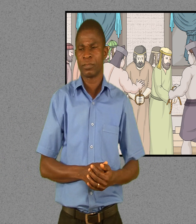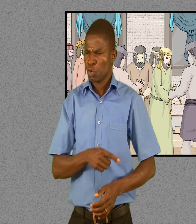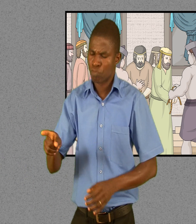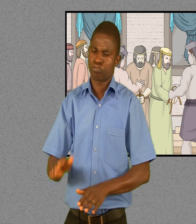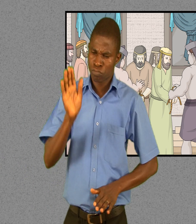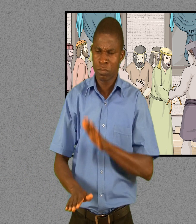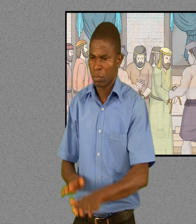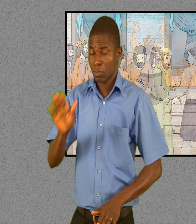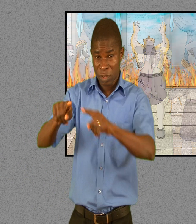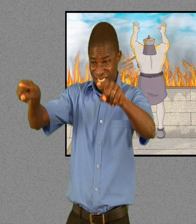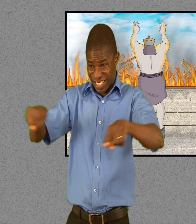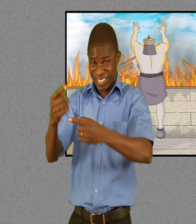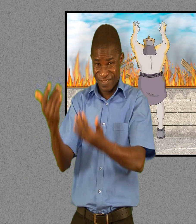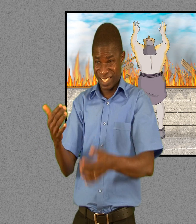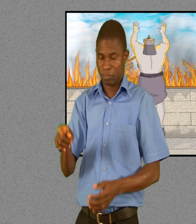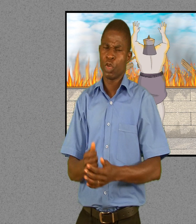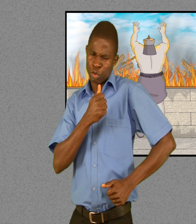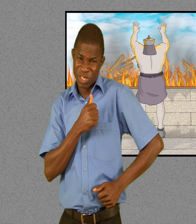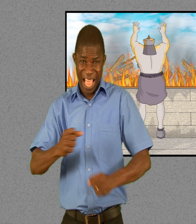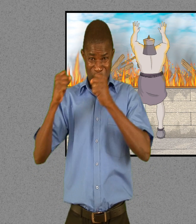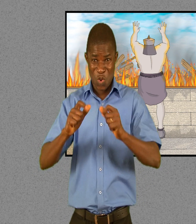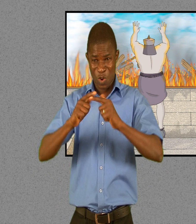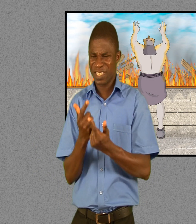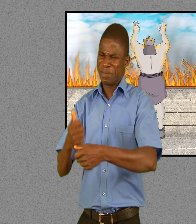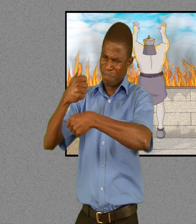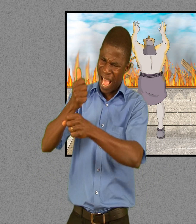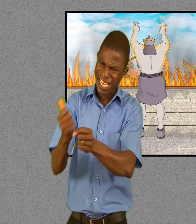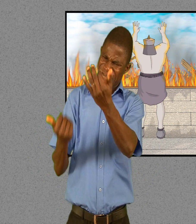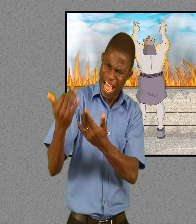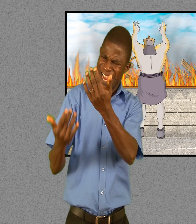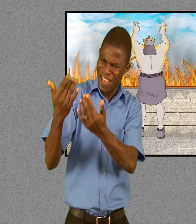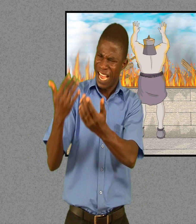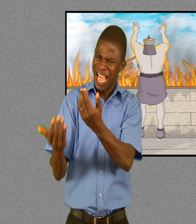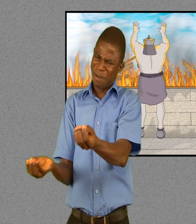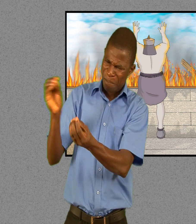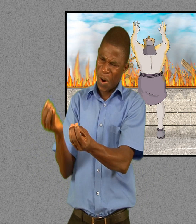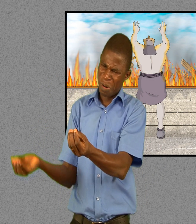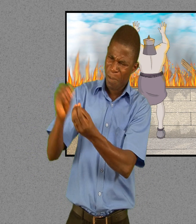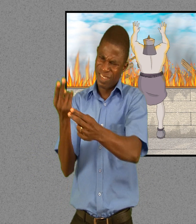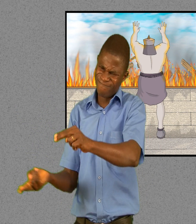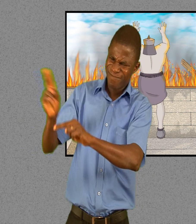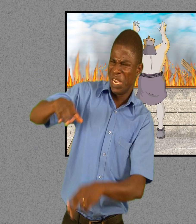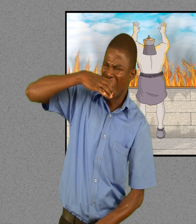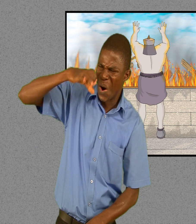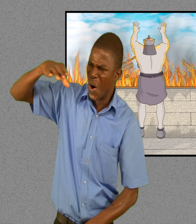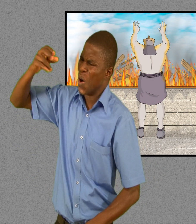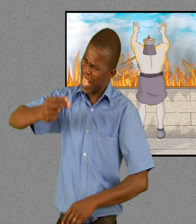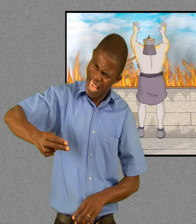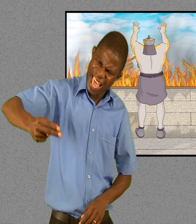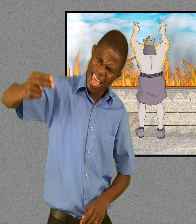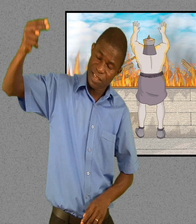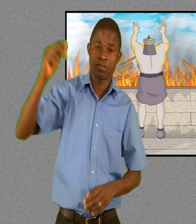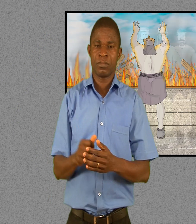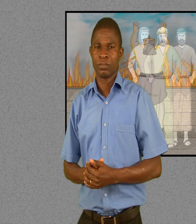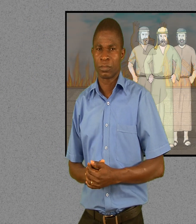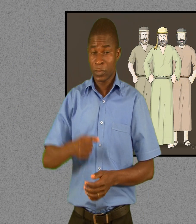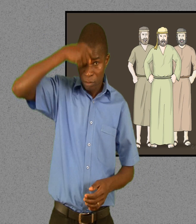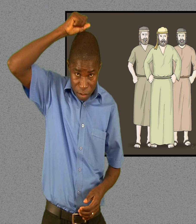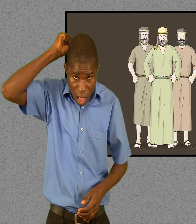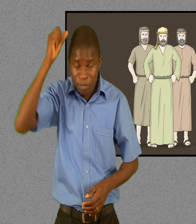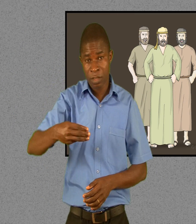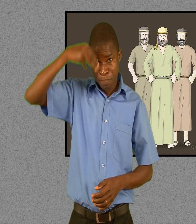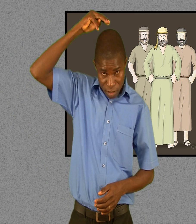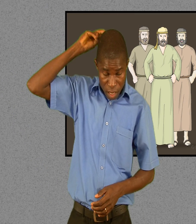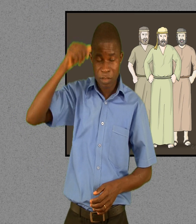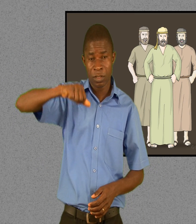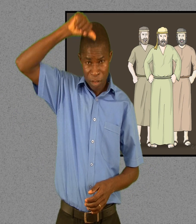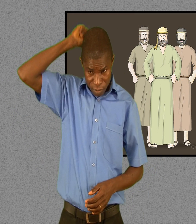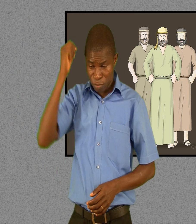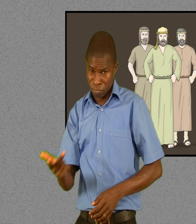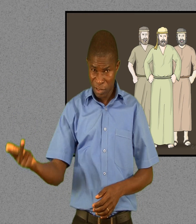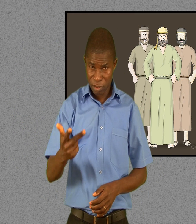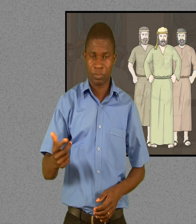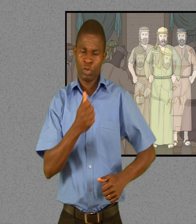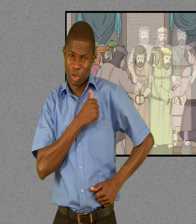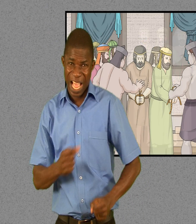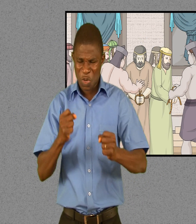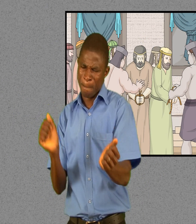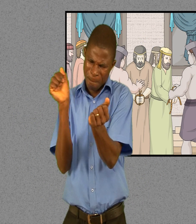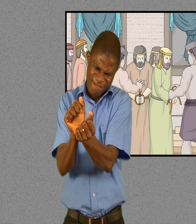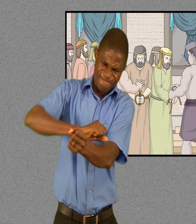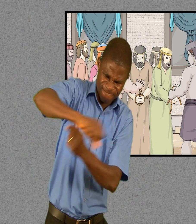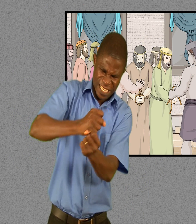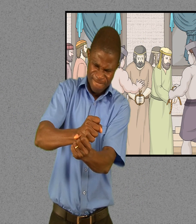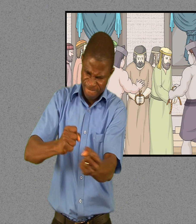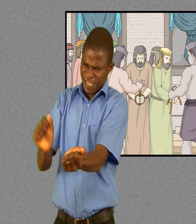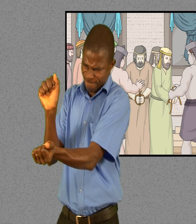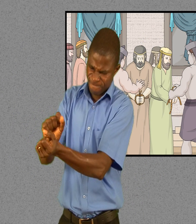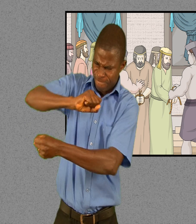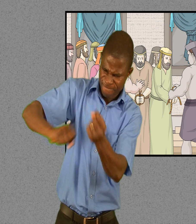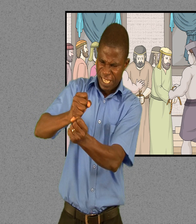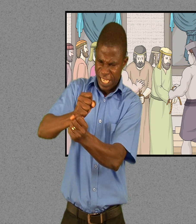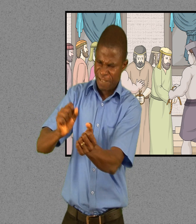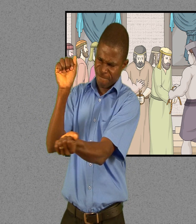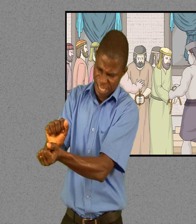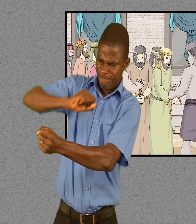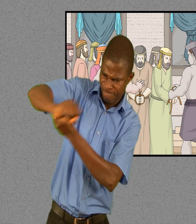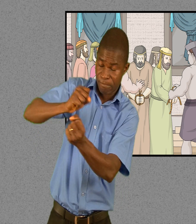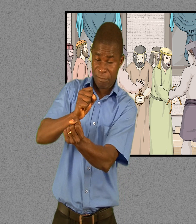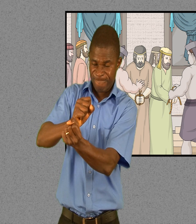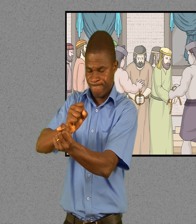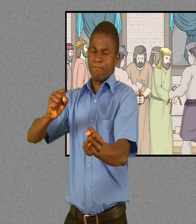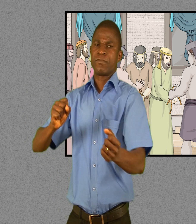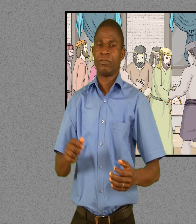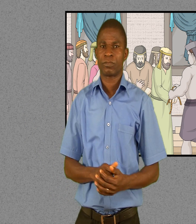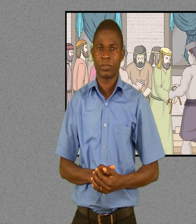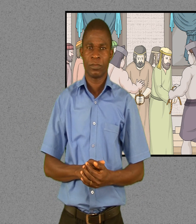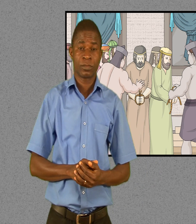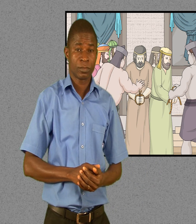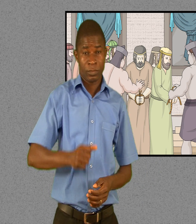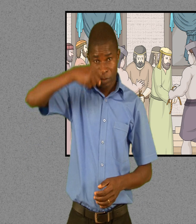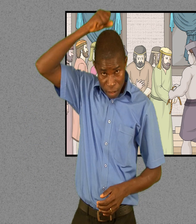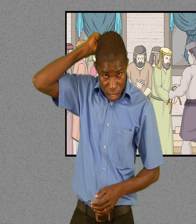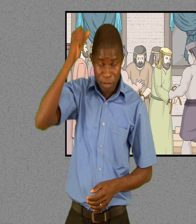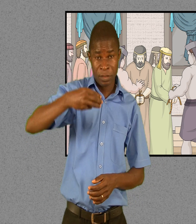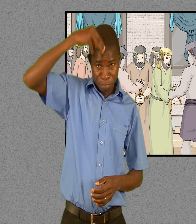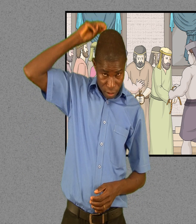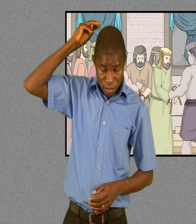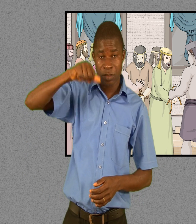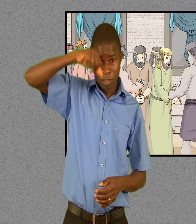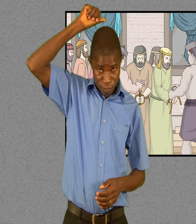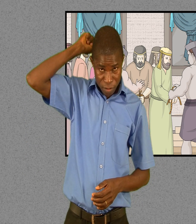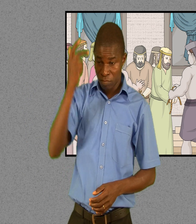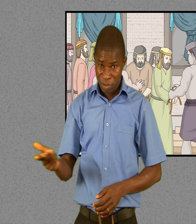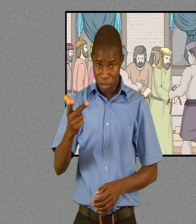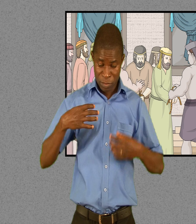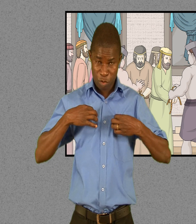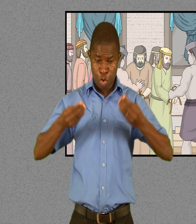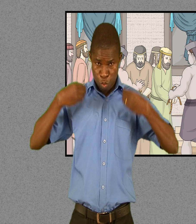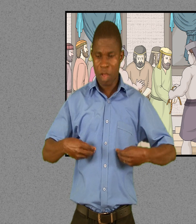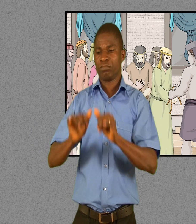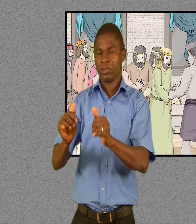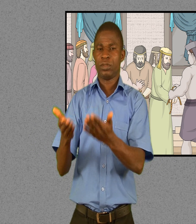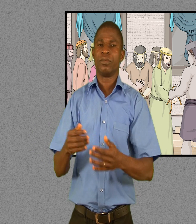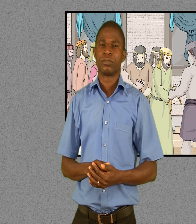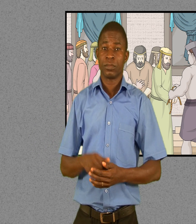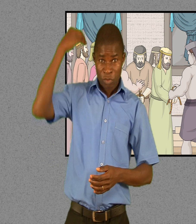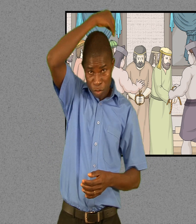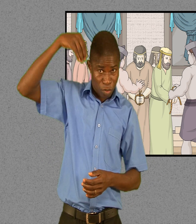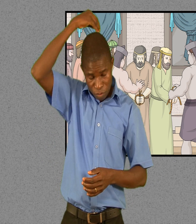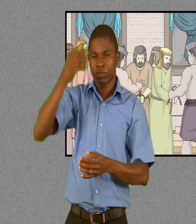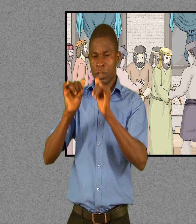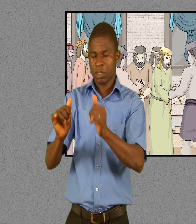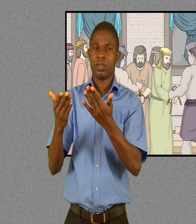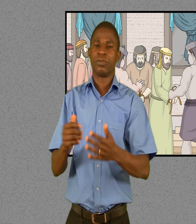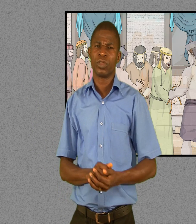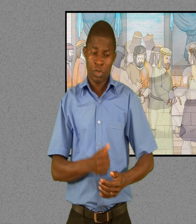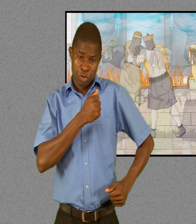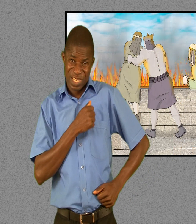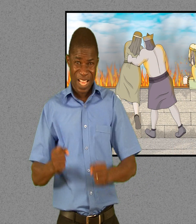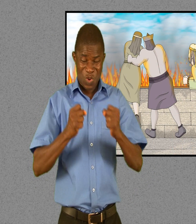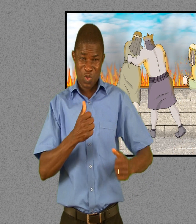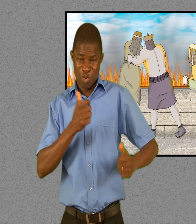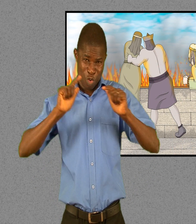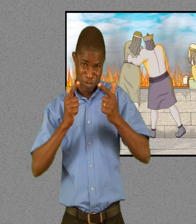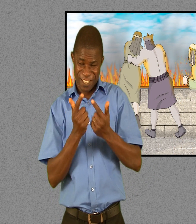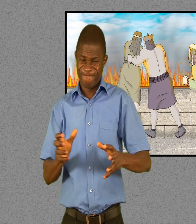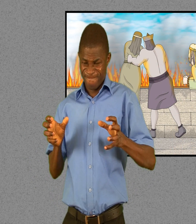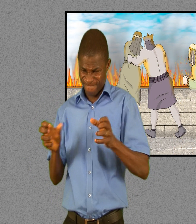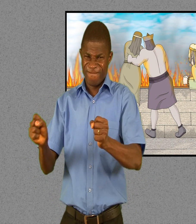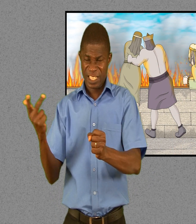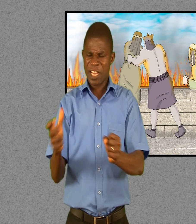The king’s command was so urgent and the furnace so hot that the fiery flames killed the men who carried up Shadrach, Meshach, and Abednego.